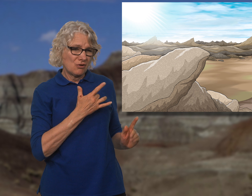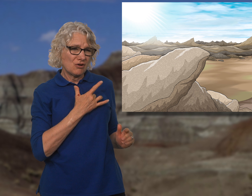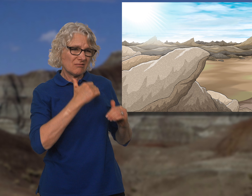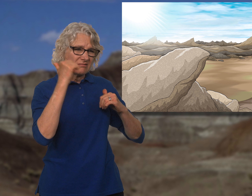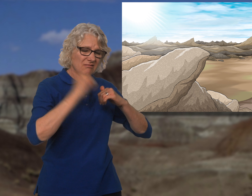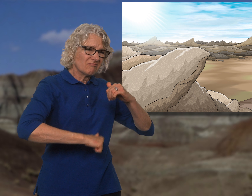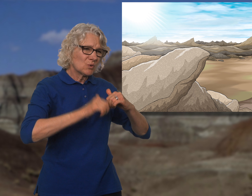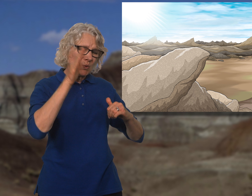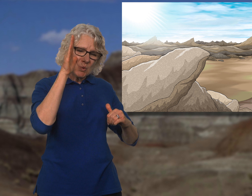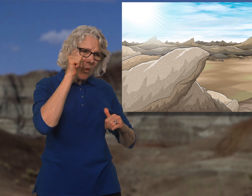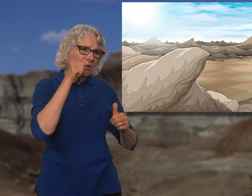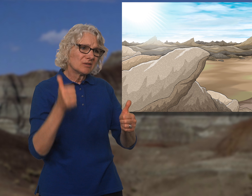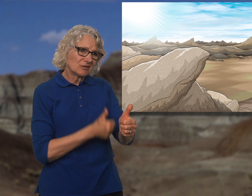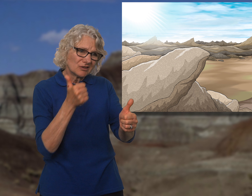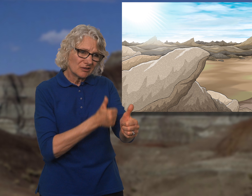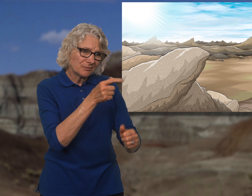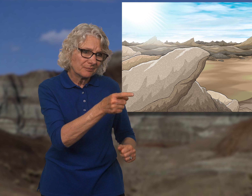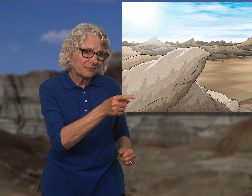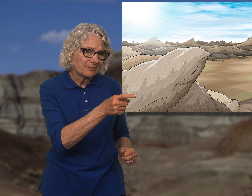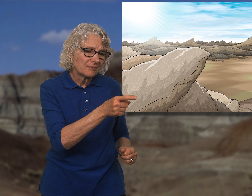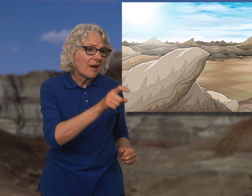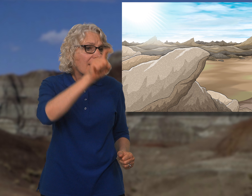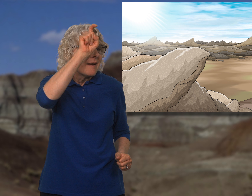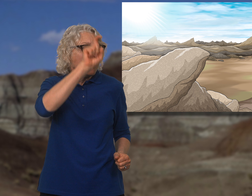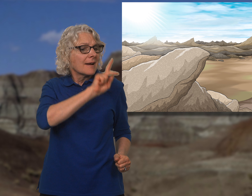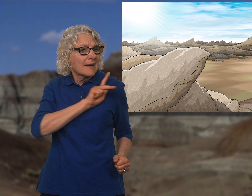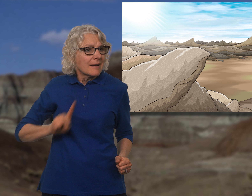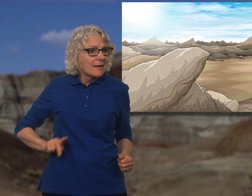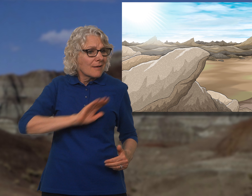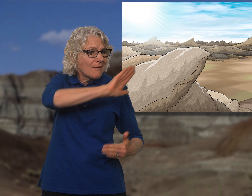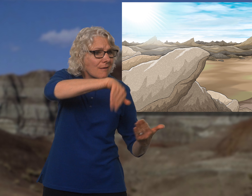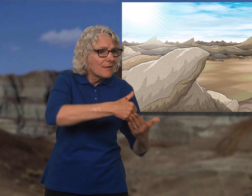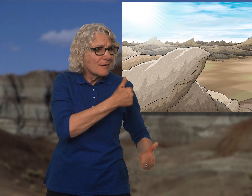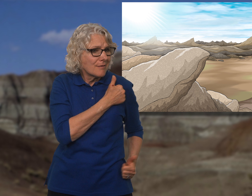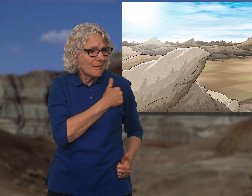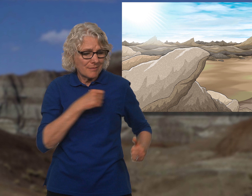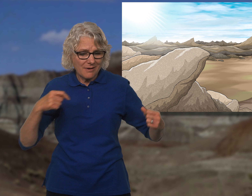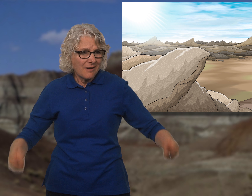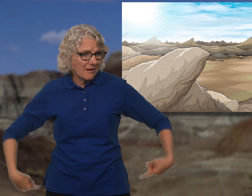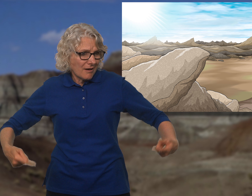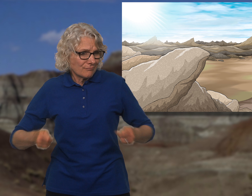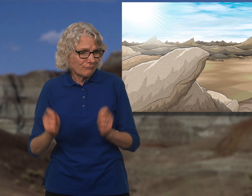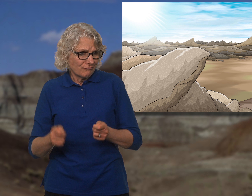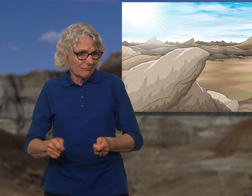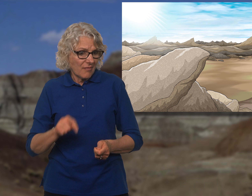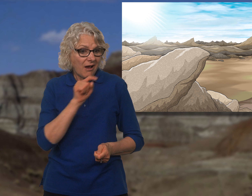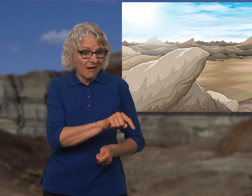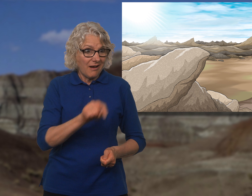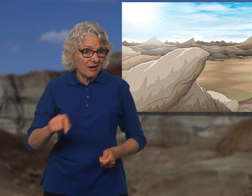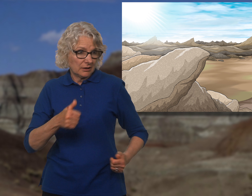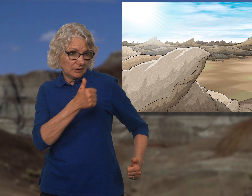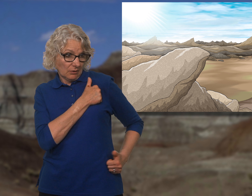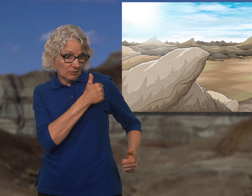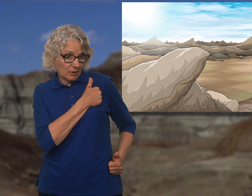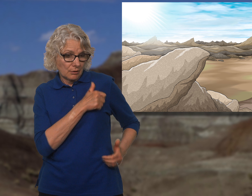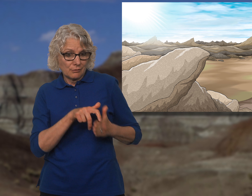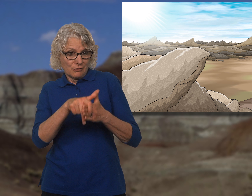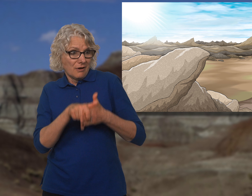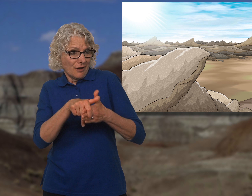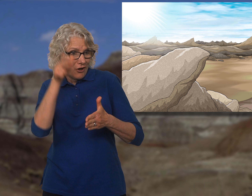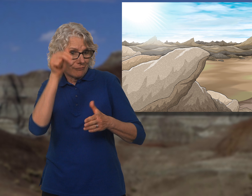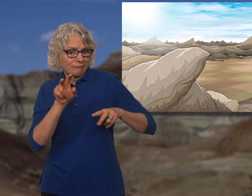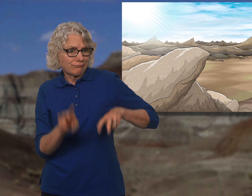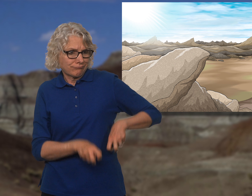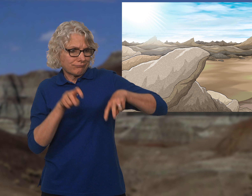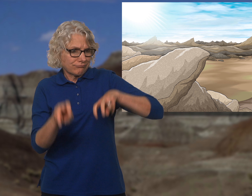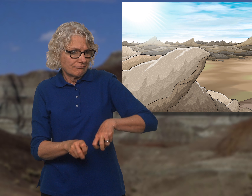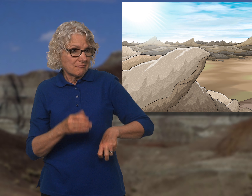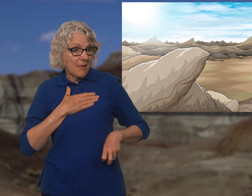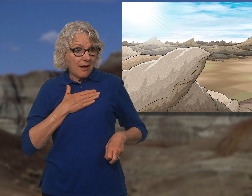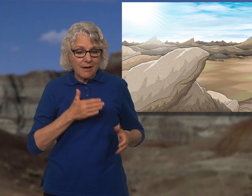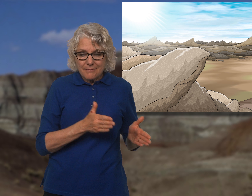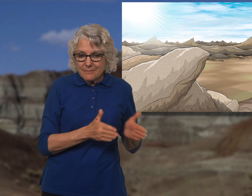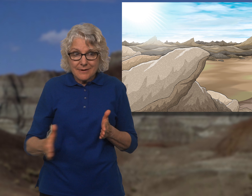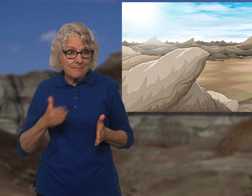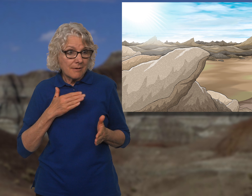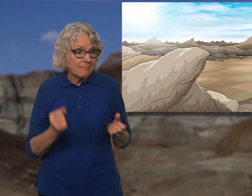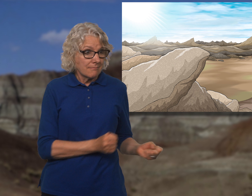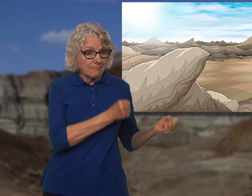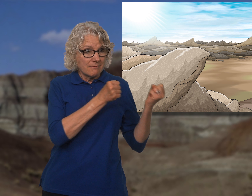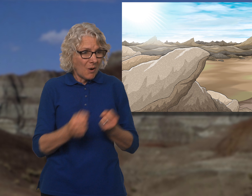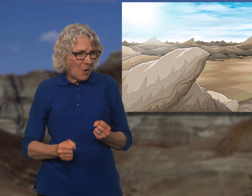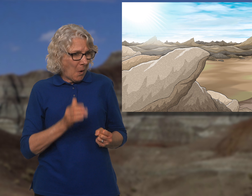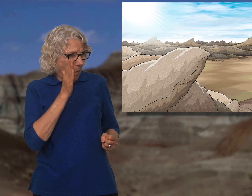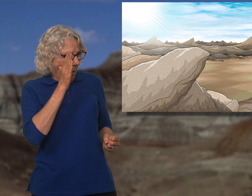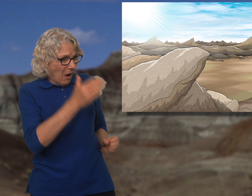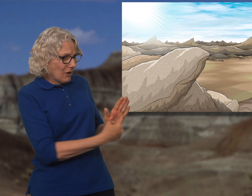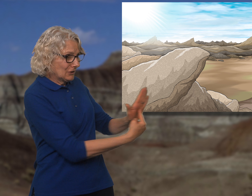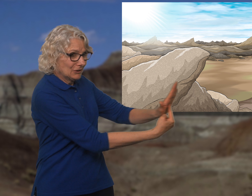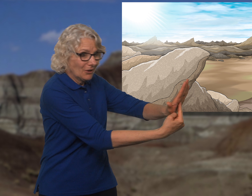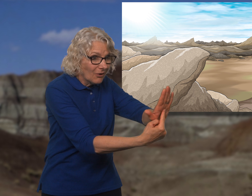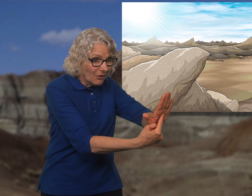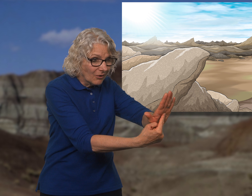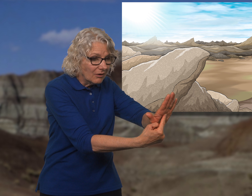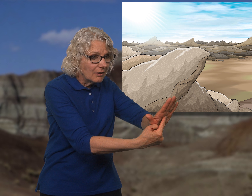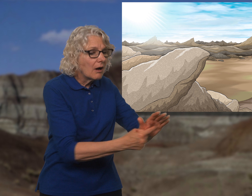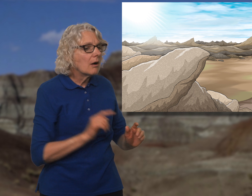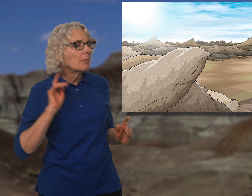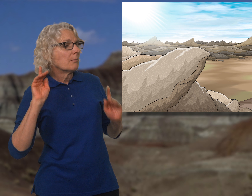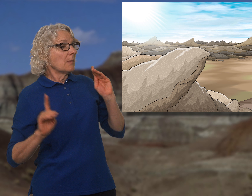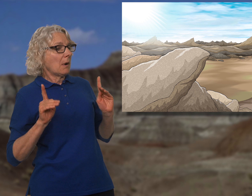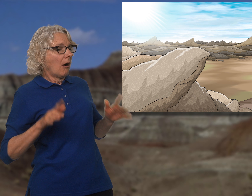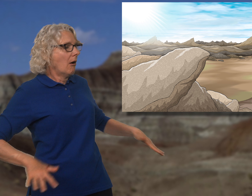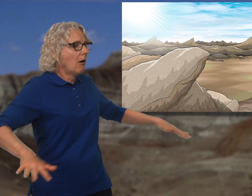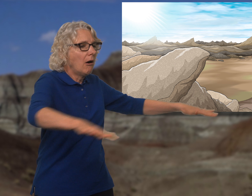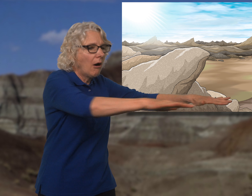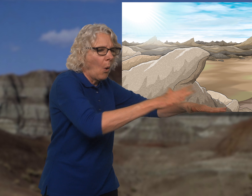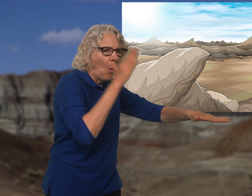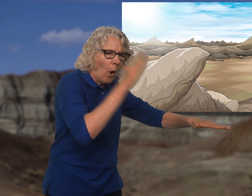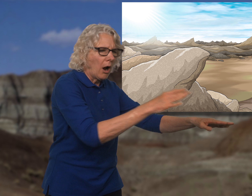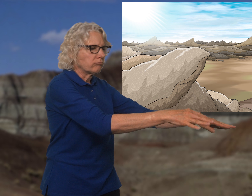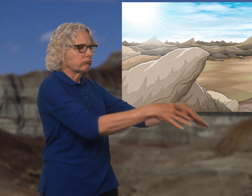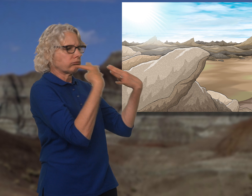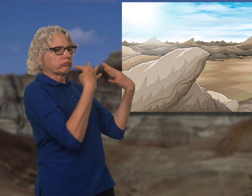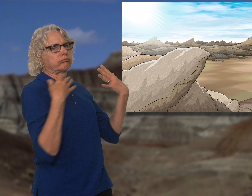And I will harden the hearts of the Egyptians so that they will go in after them.